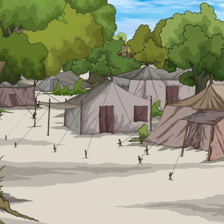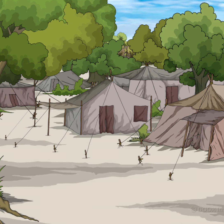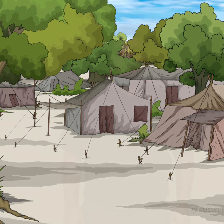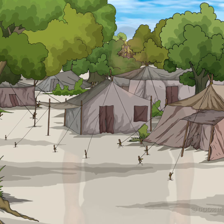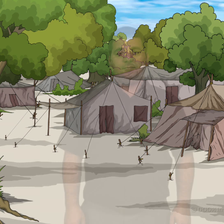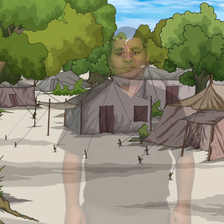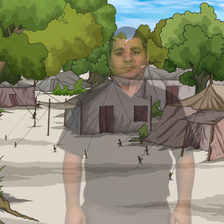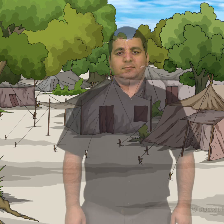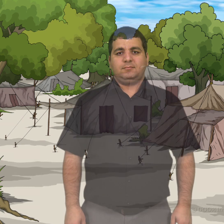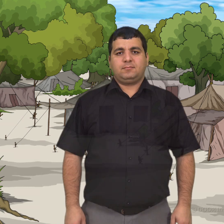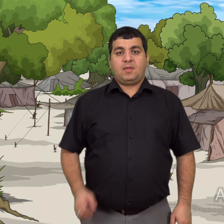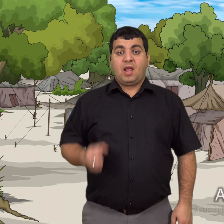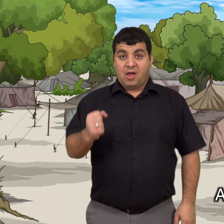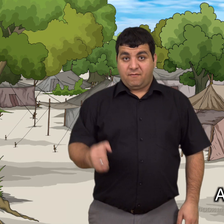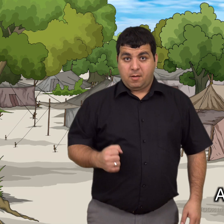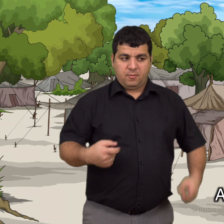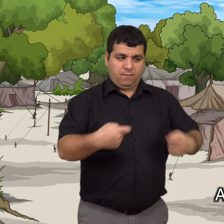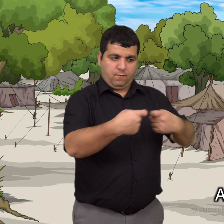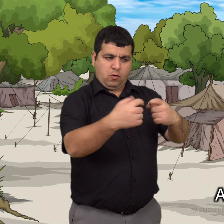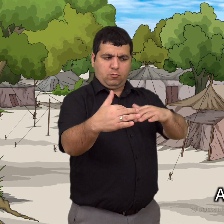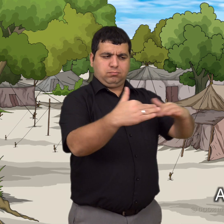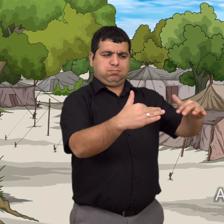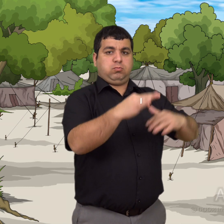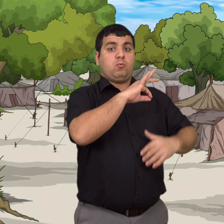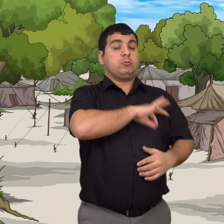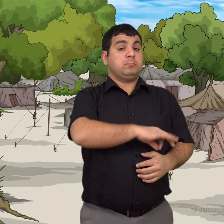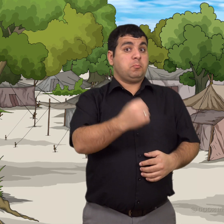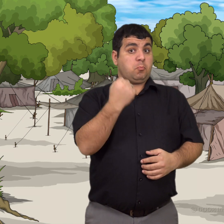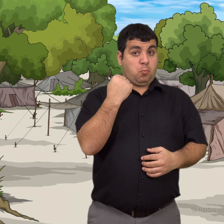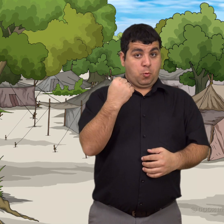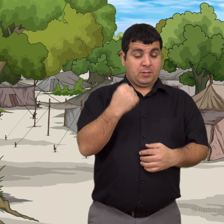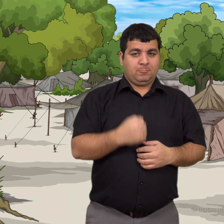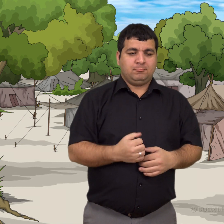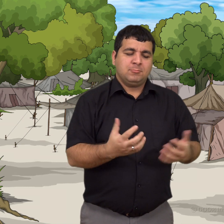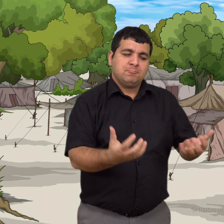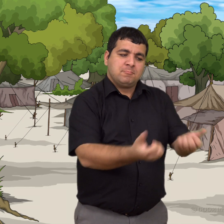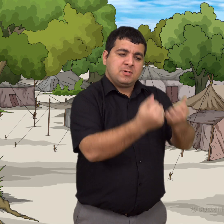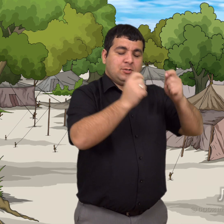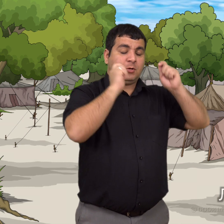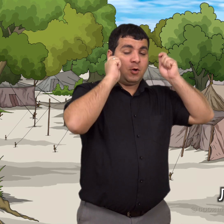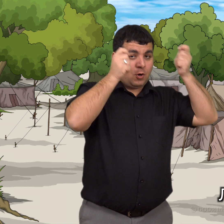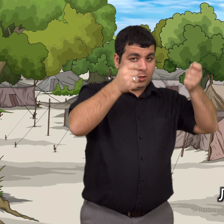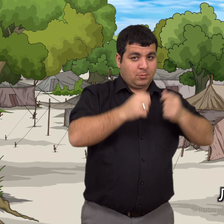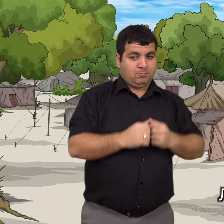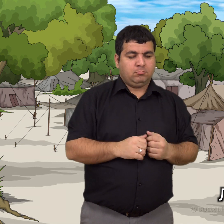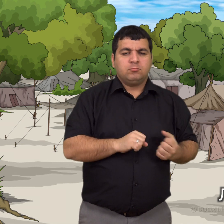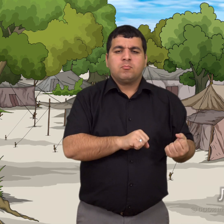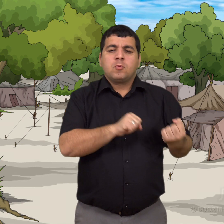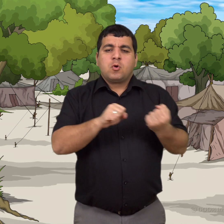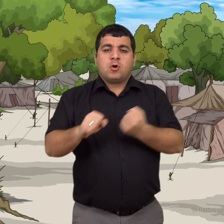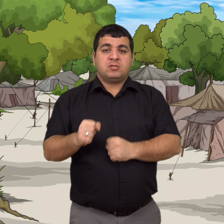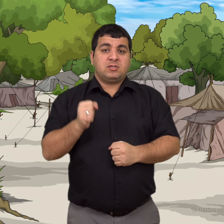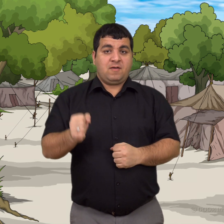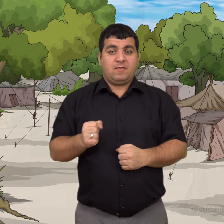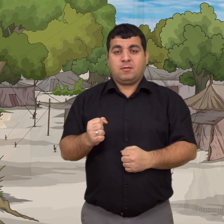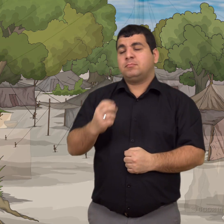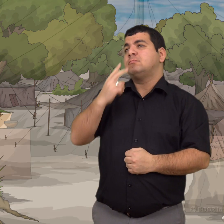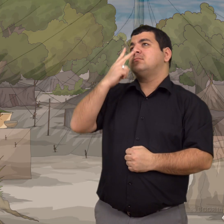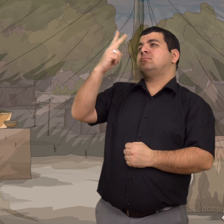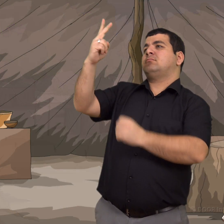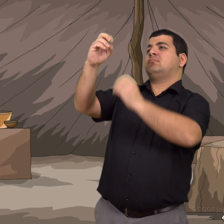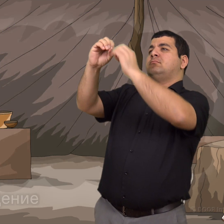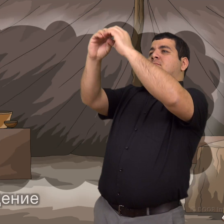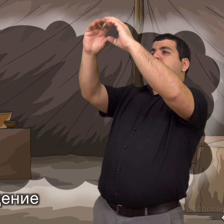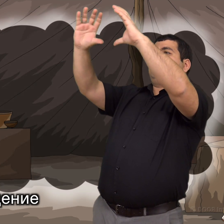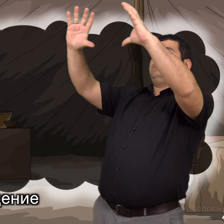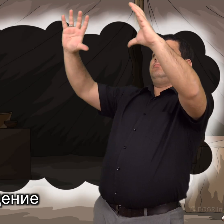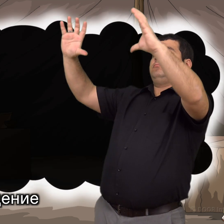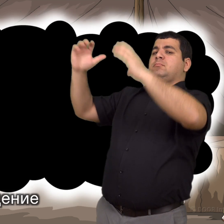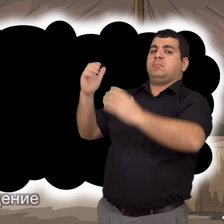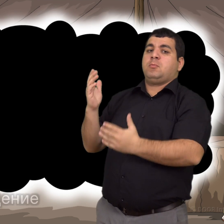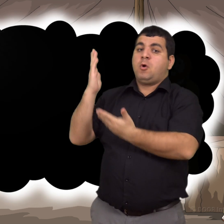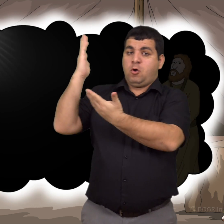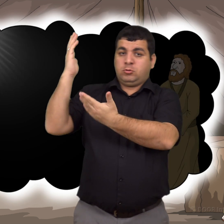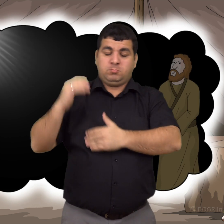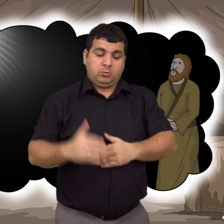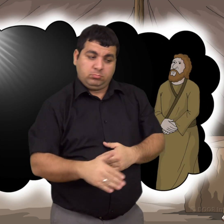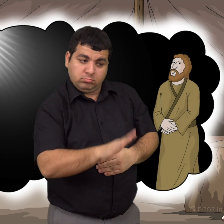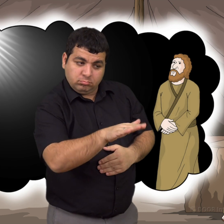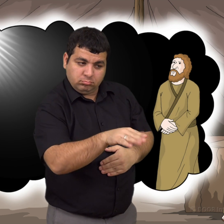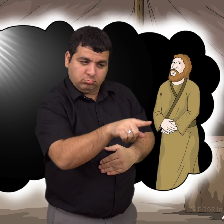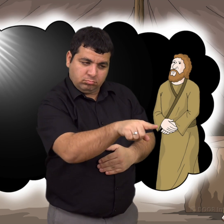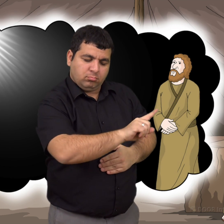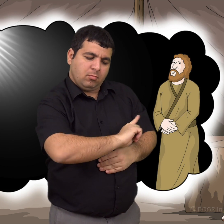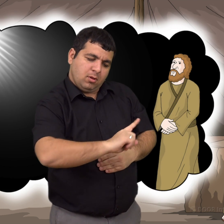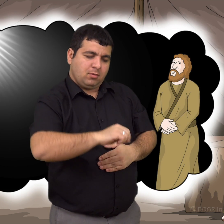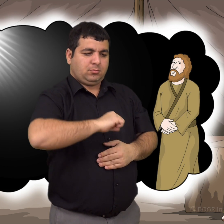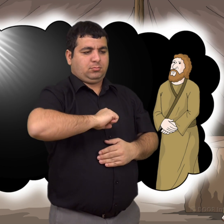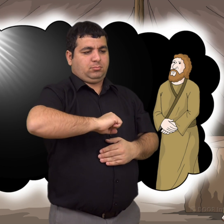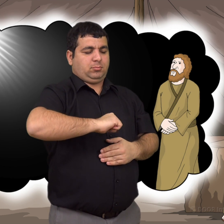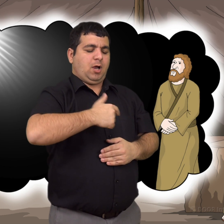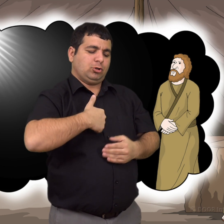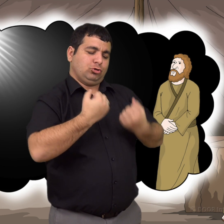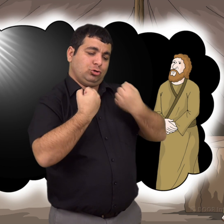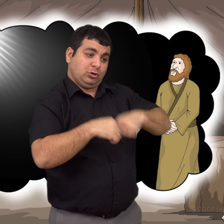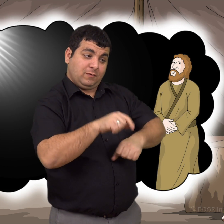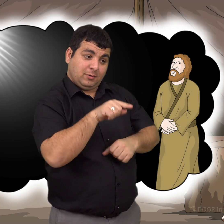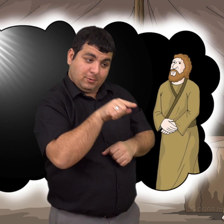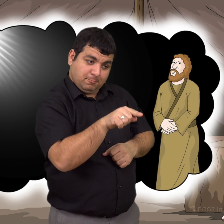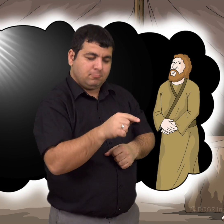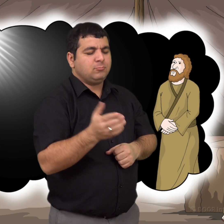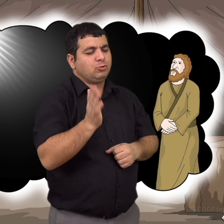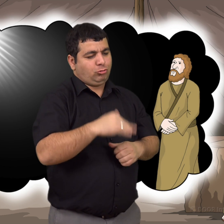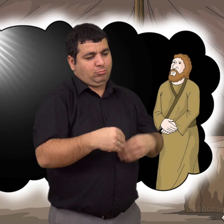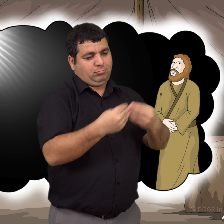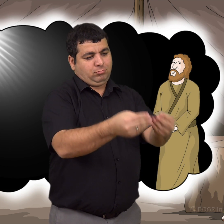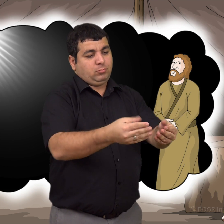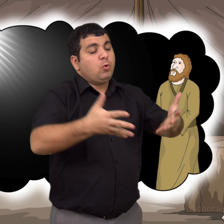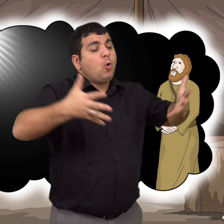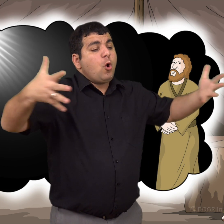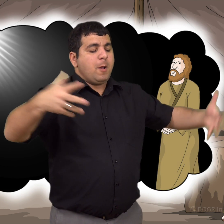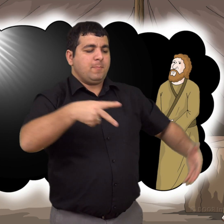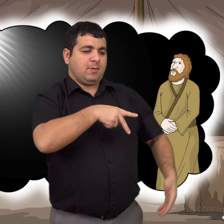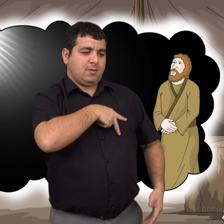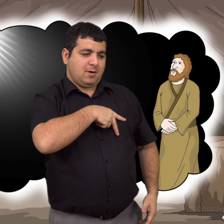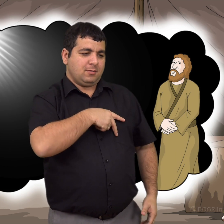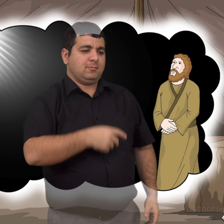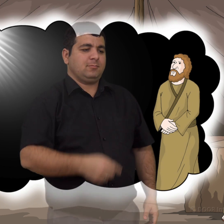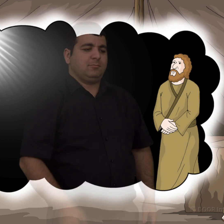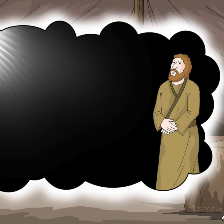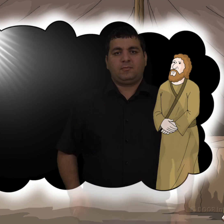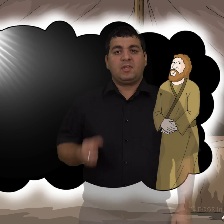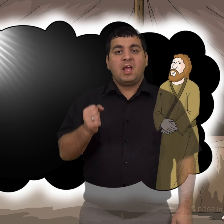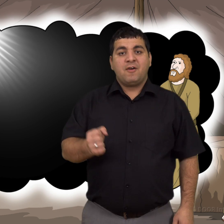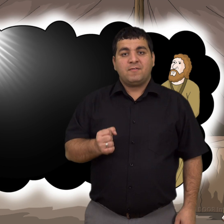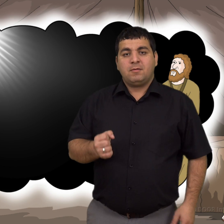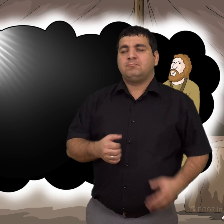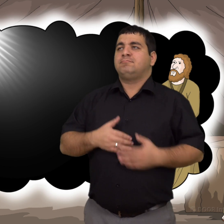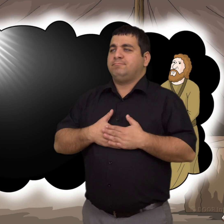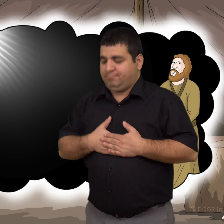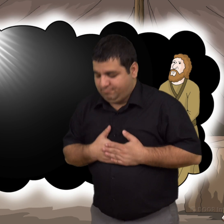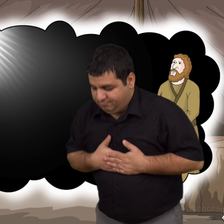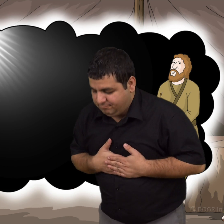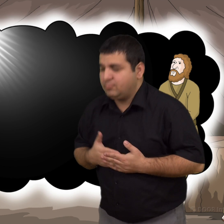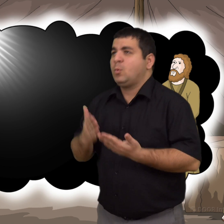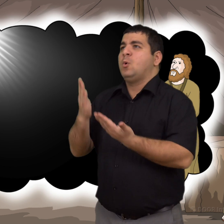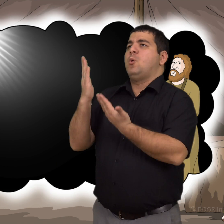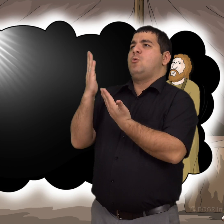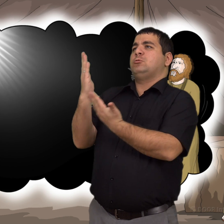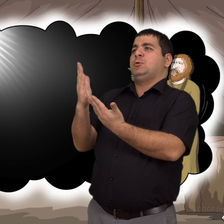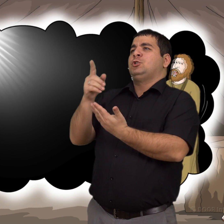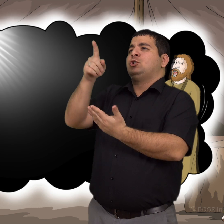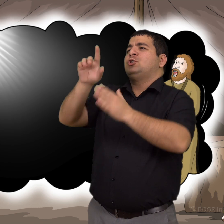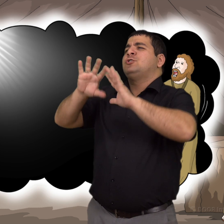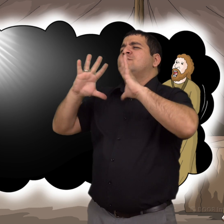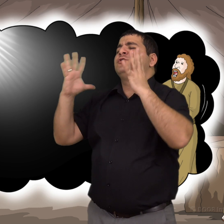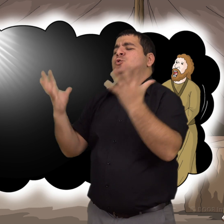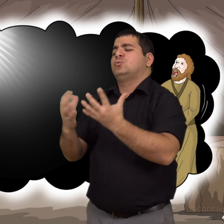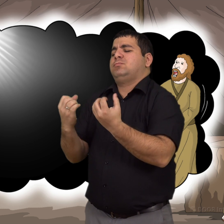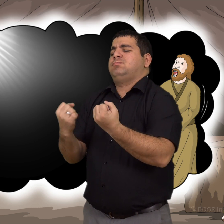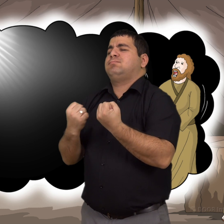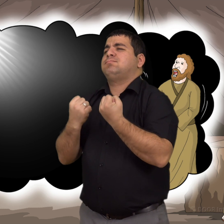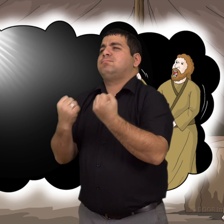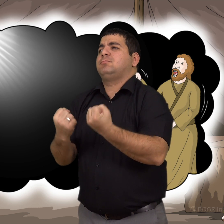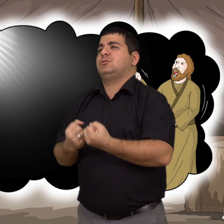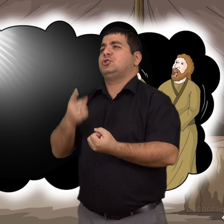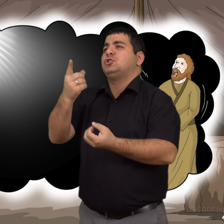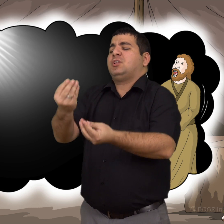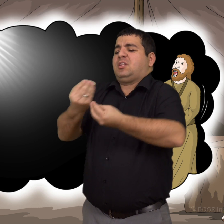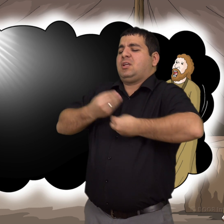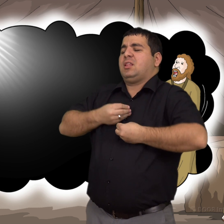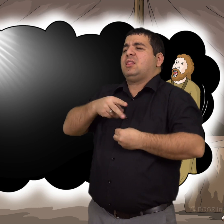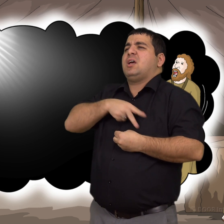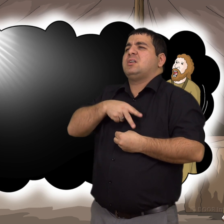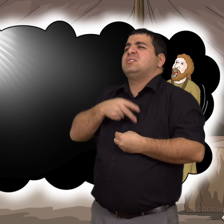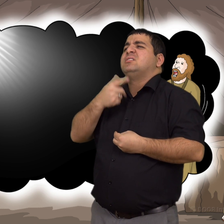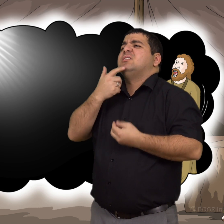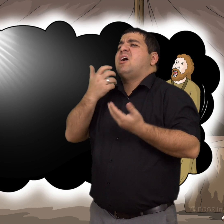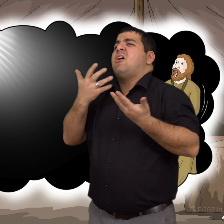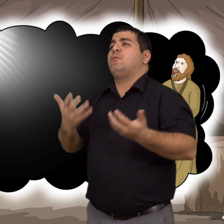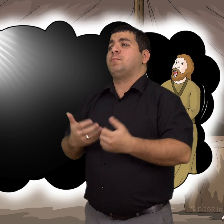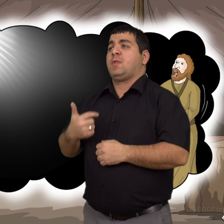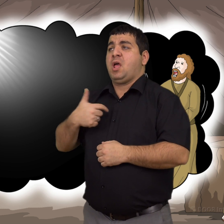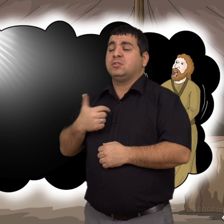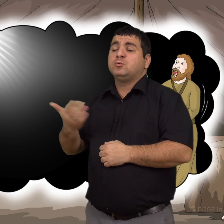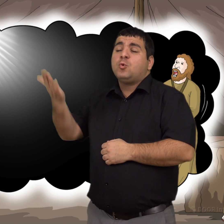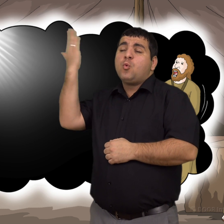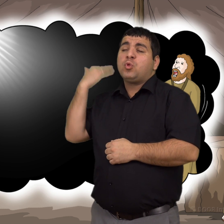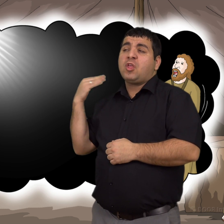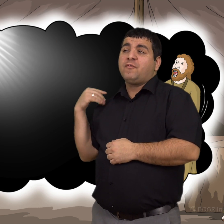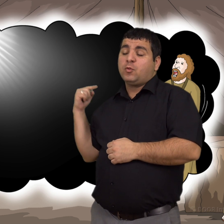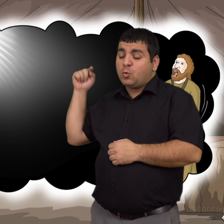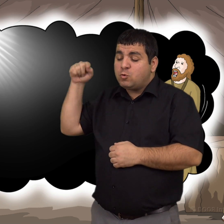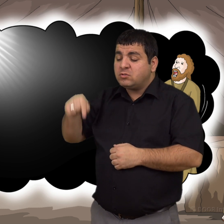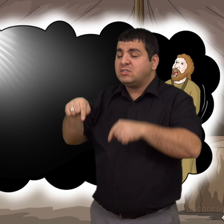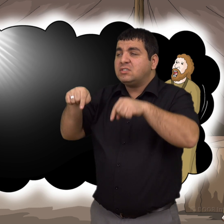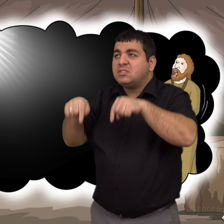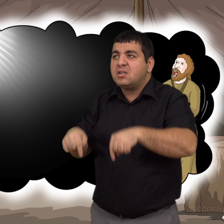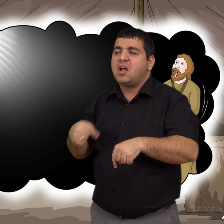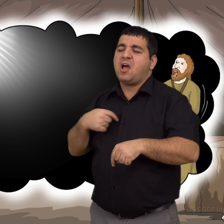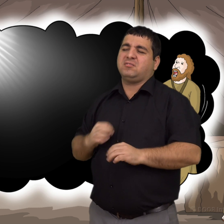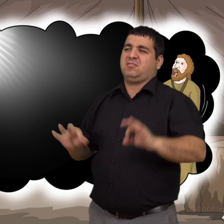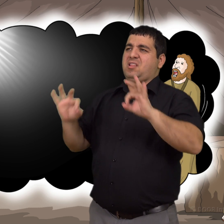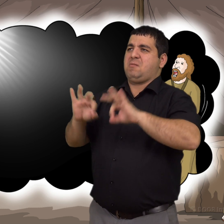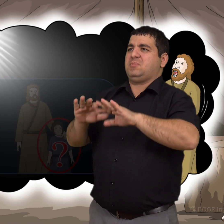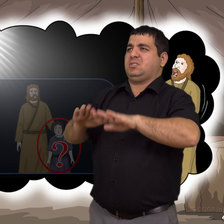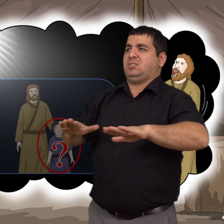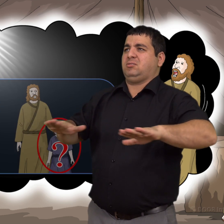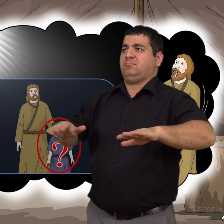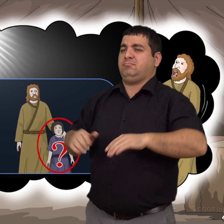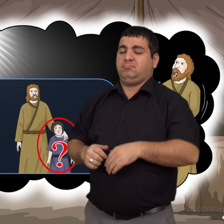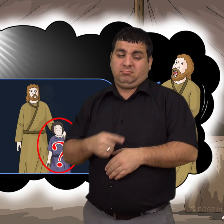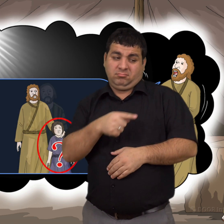After these events, the word of the LORD came to Abram in a vision: “Do not be afraid, Abram. I am your shield, your very great reward.”